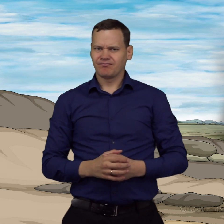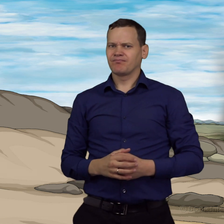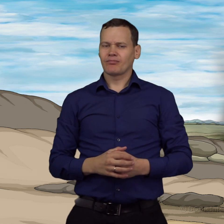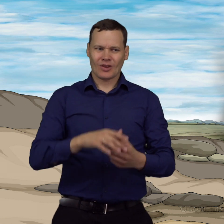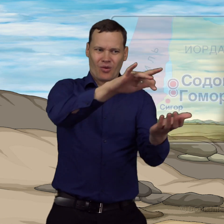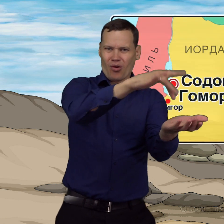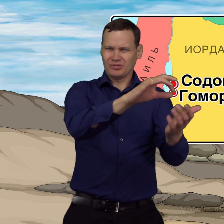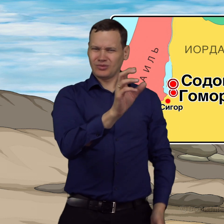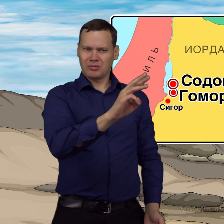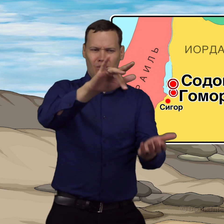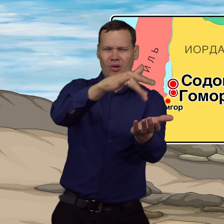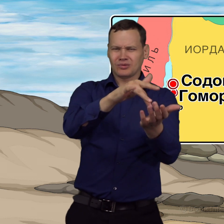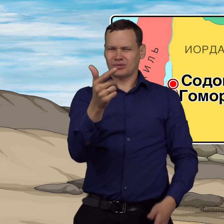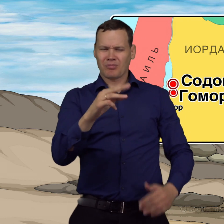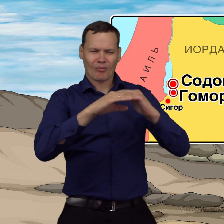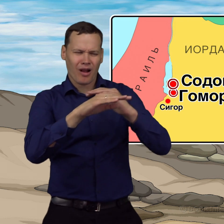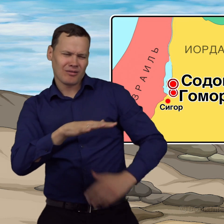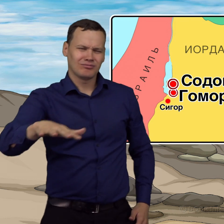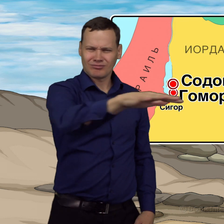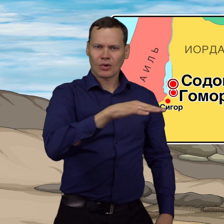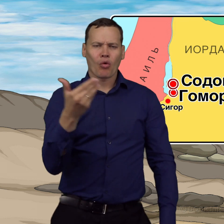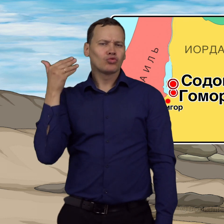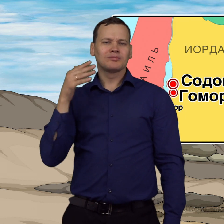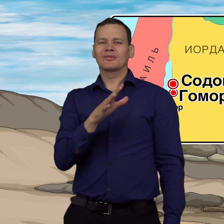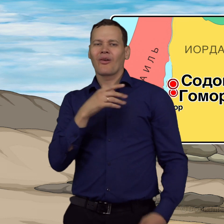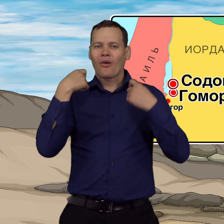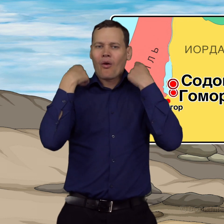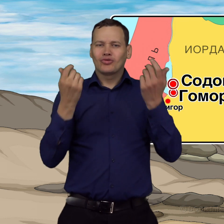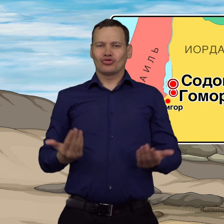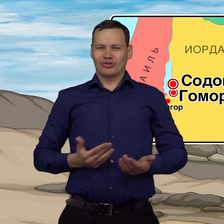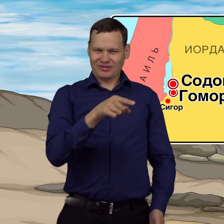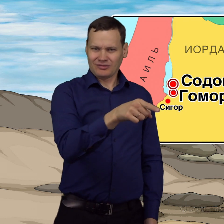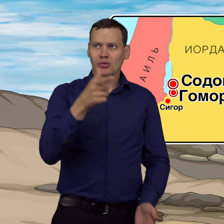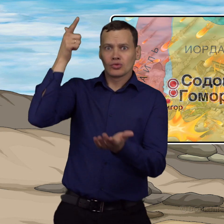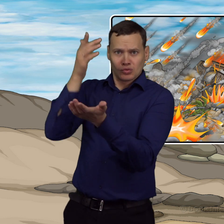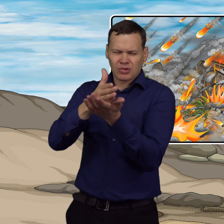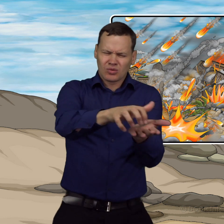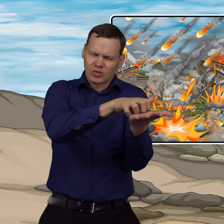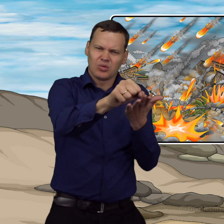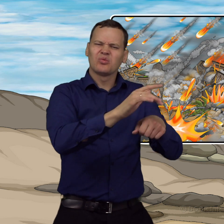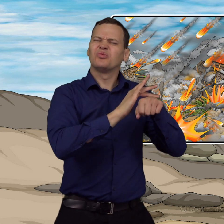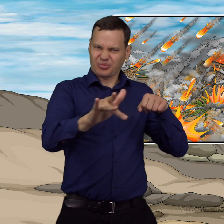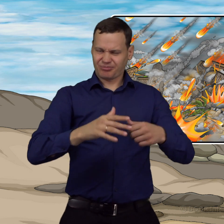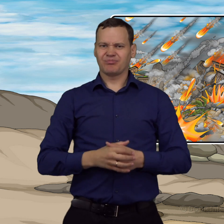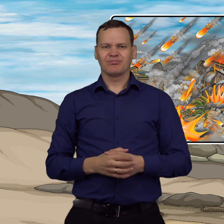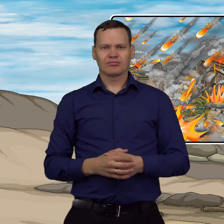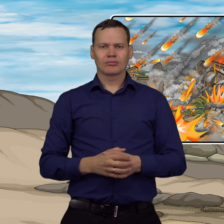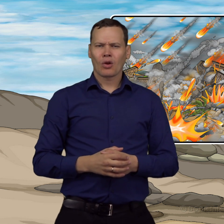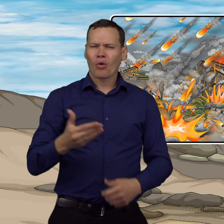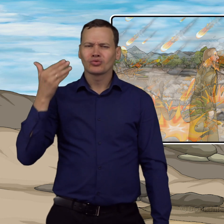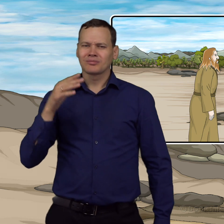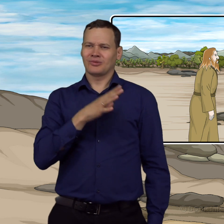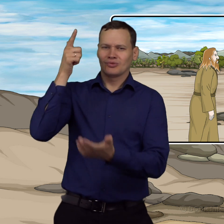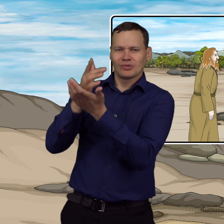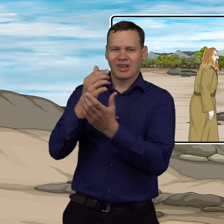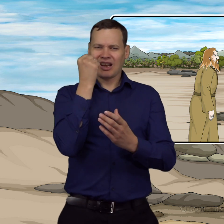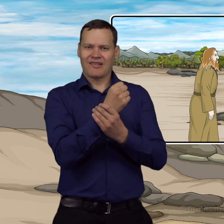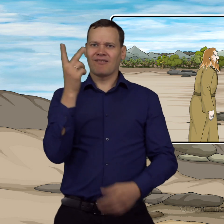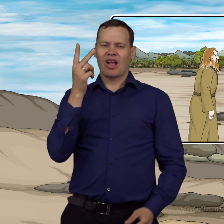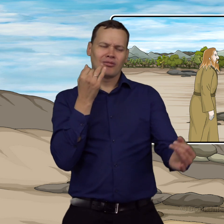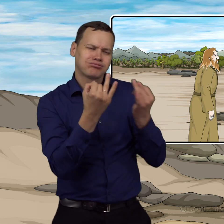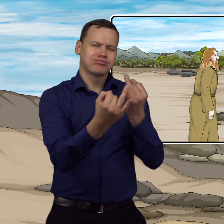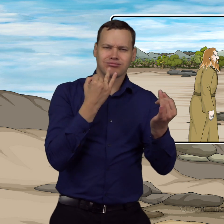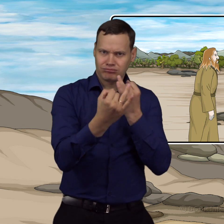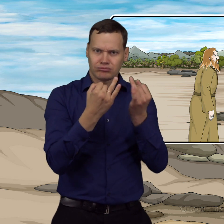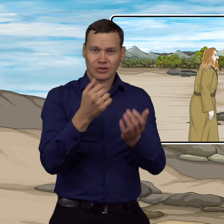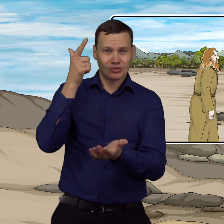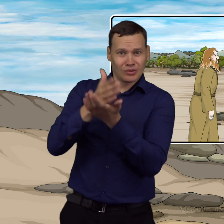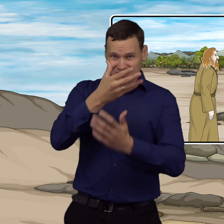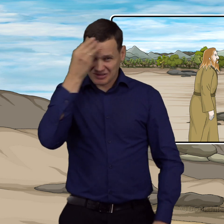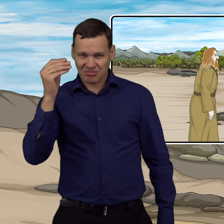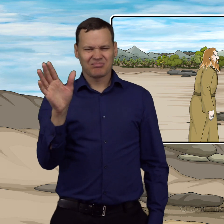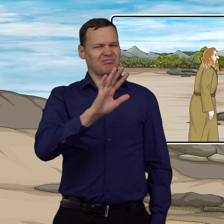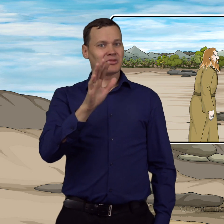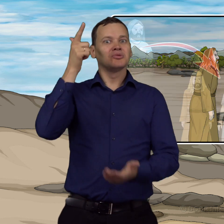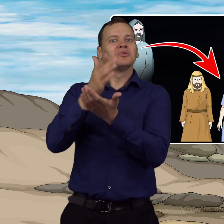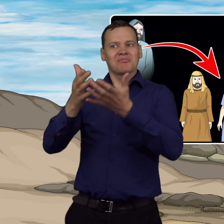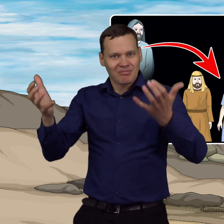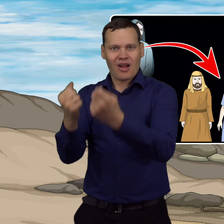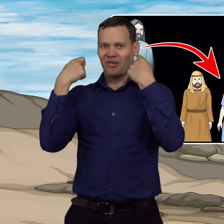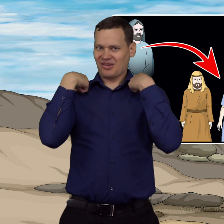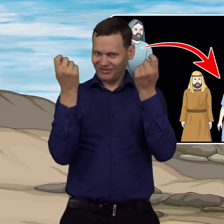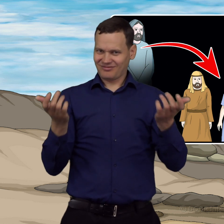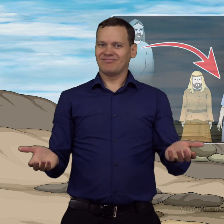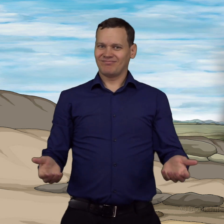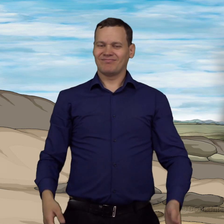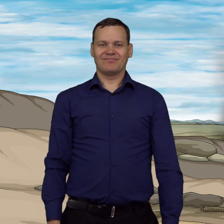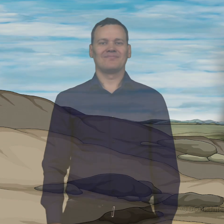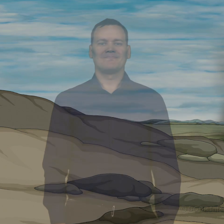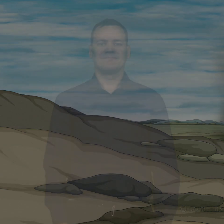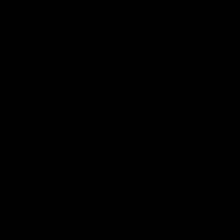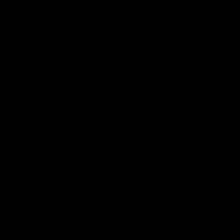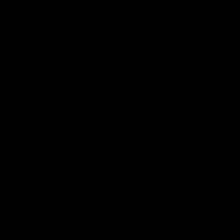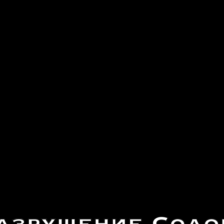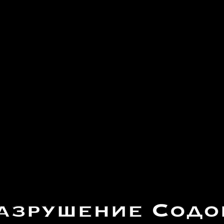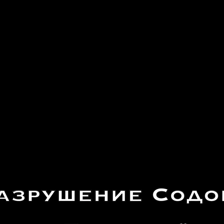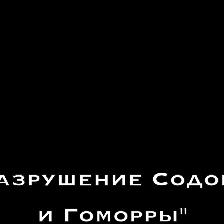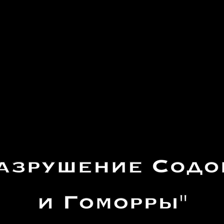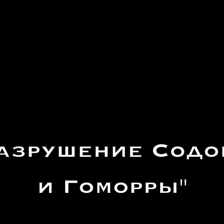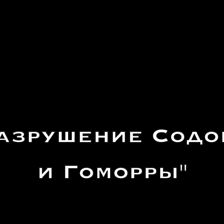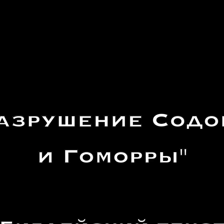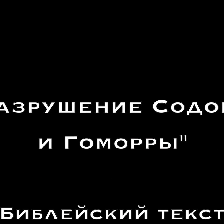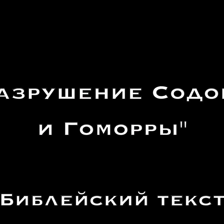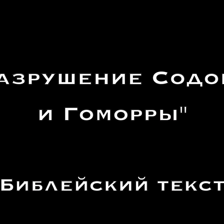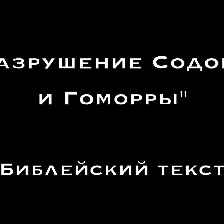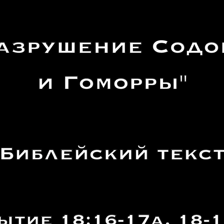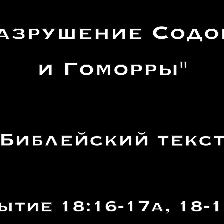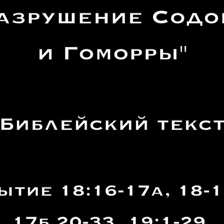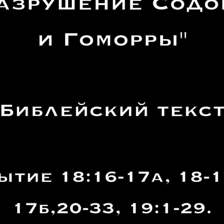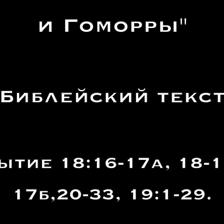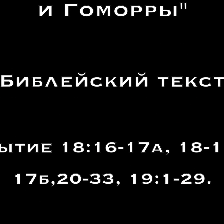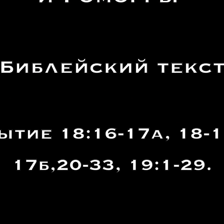So when God destroyed the cities of the plain, He remembered Abraham, and He brought Lot out of the catastrophe that destroyed the cities where he had lived.